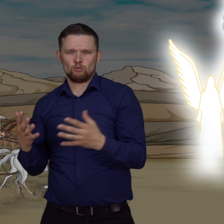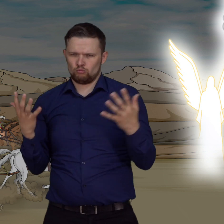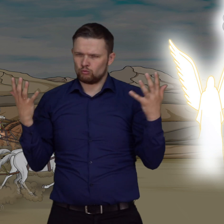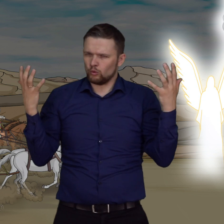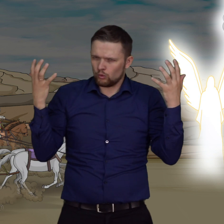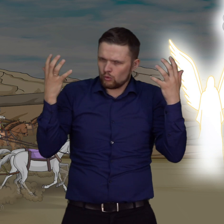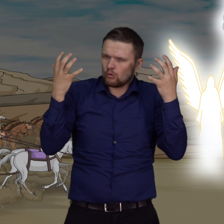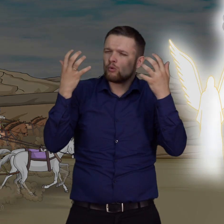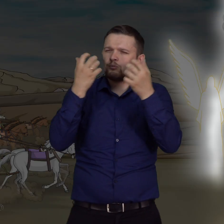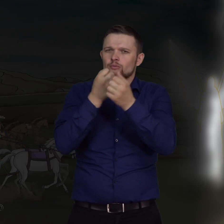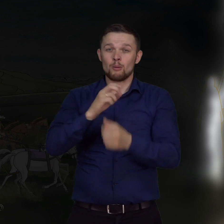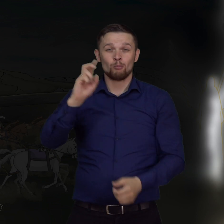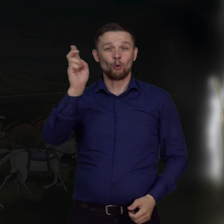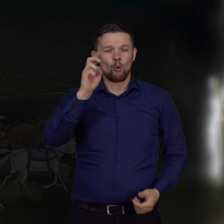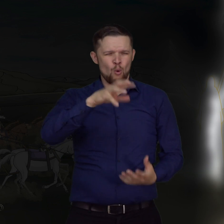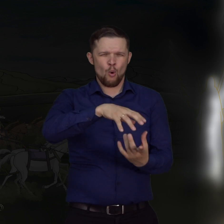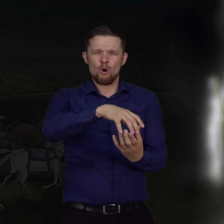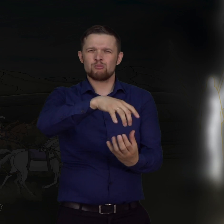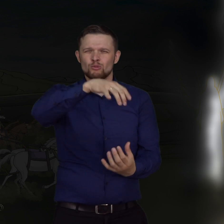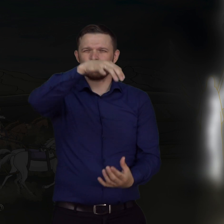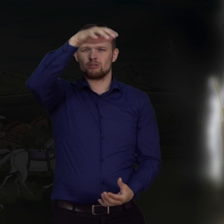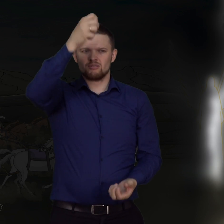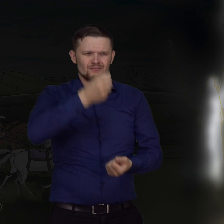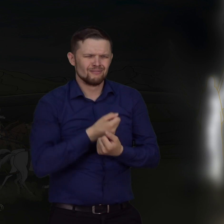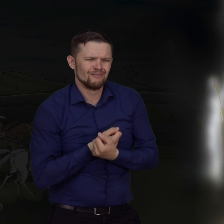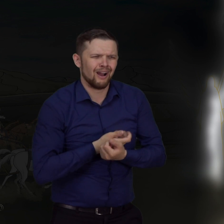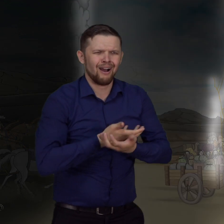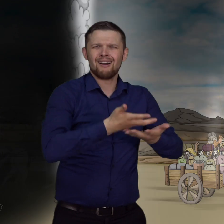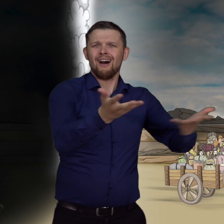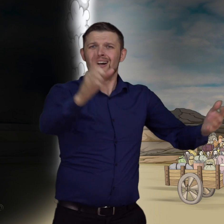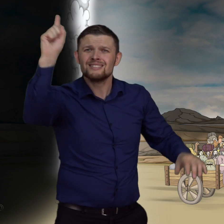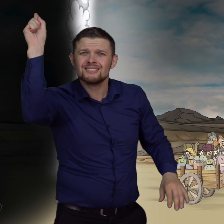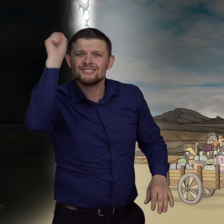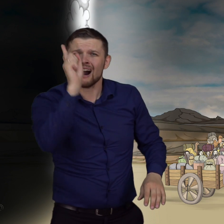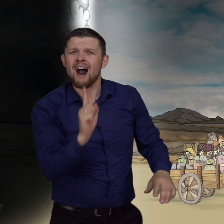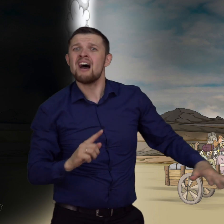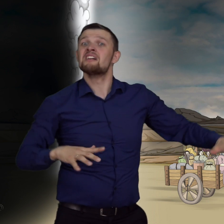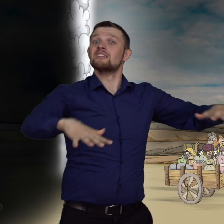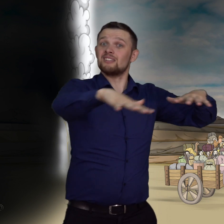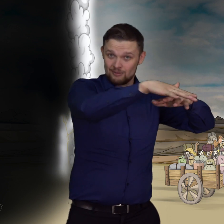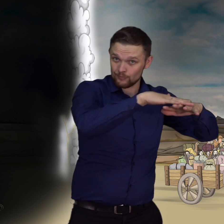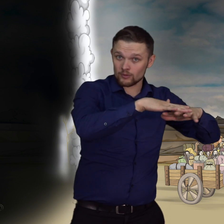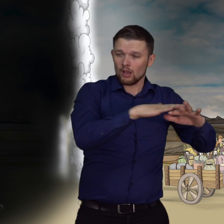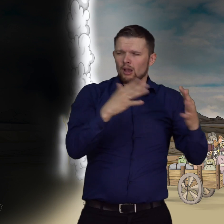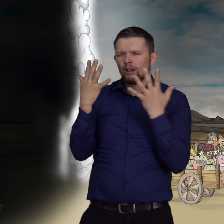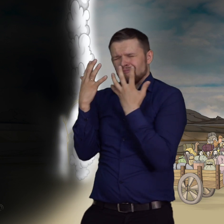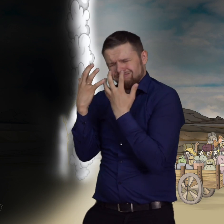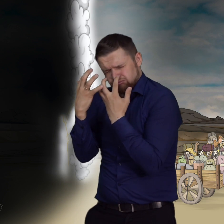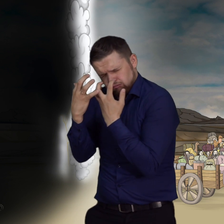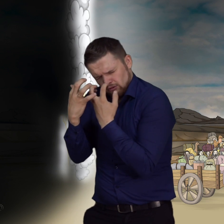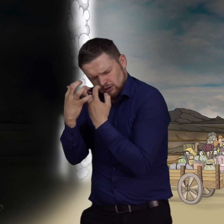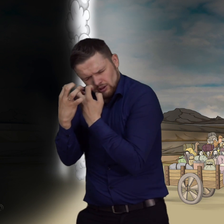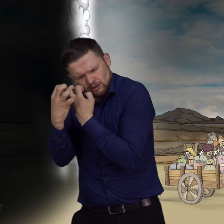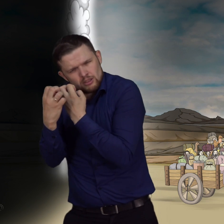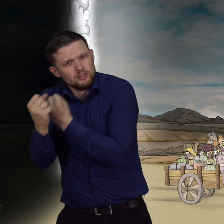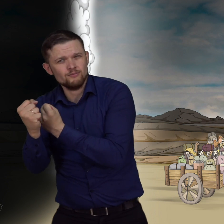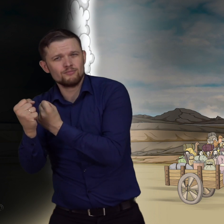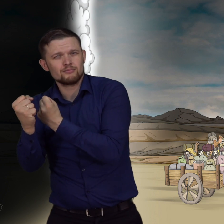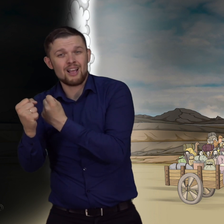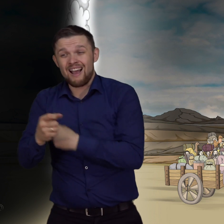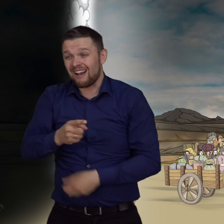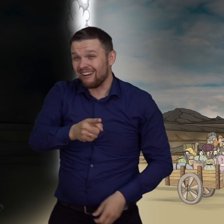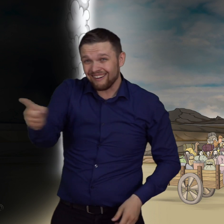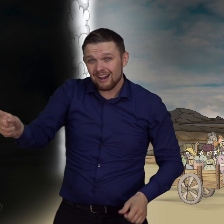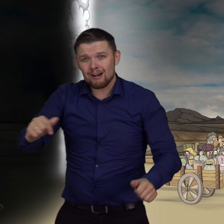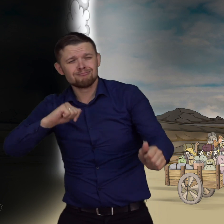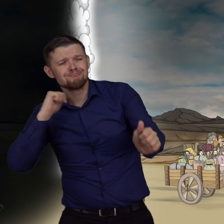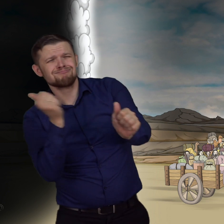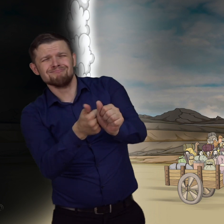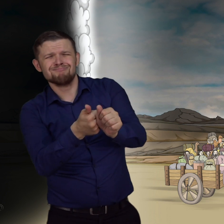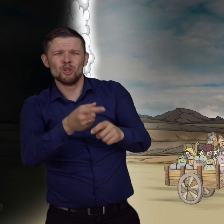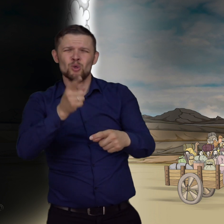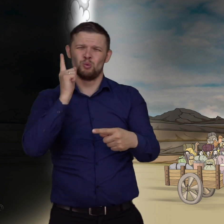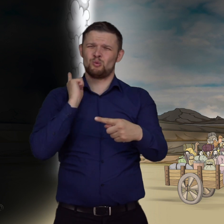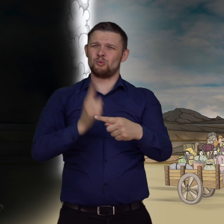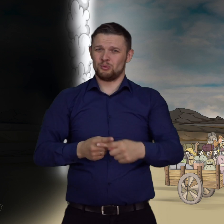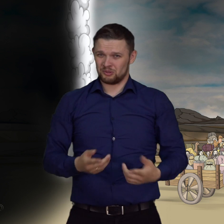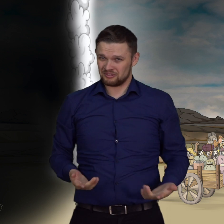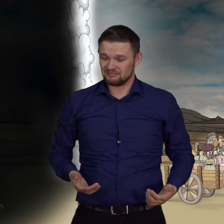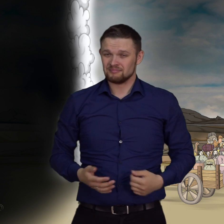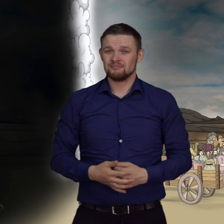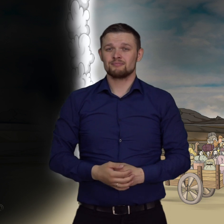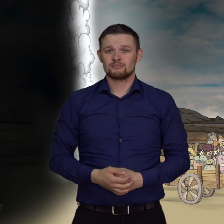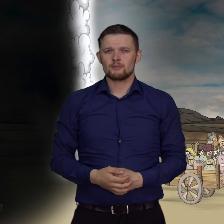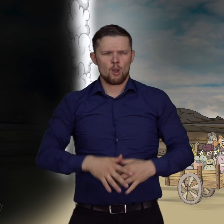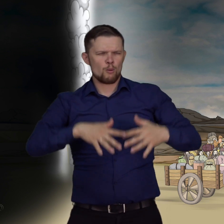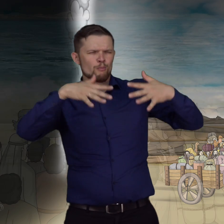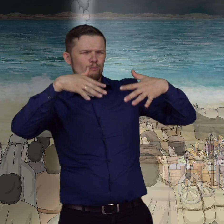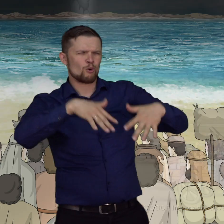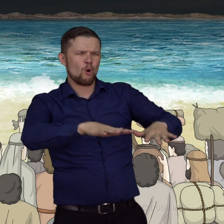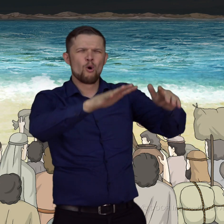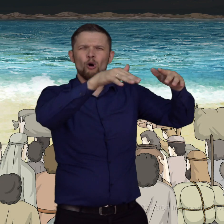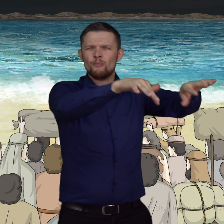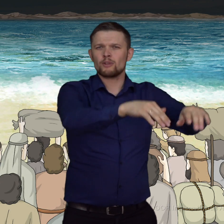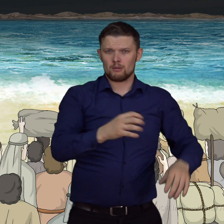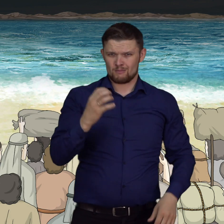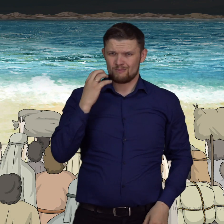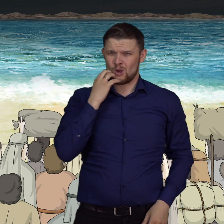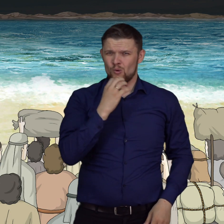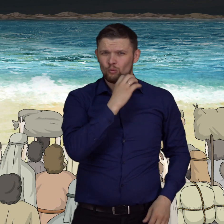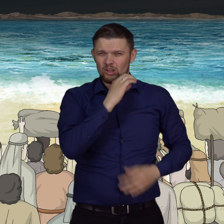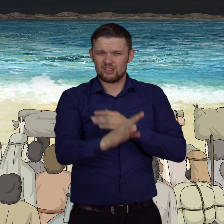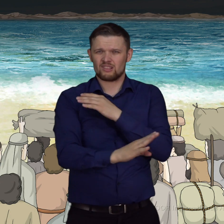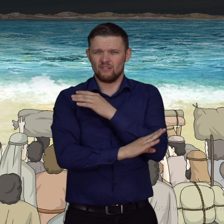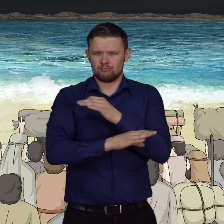The cloud was there in the darkness, but it lit up the night. So all night long neither camp went near the other.